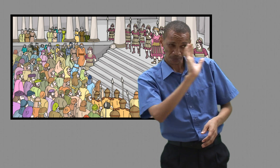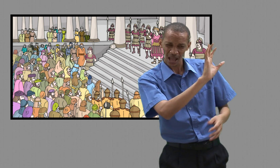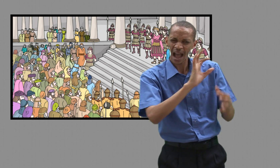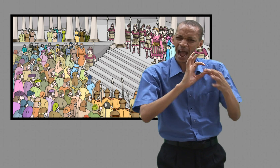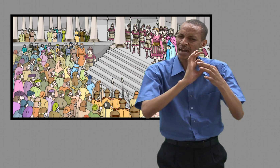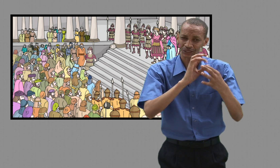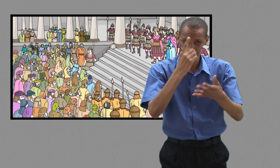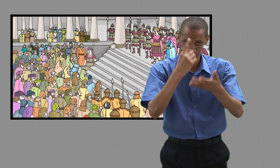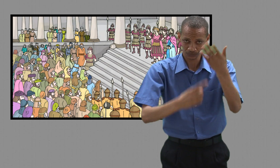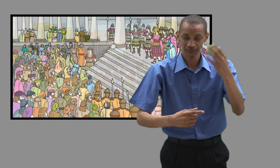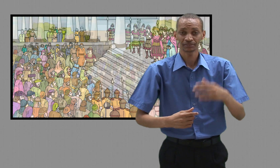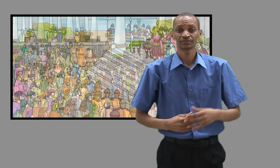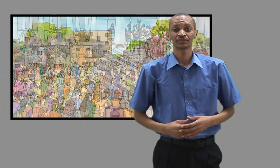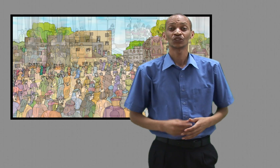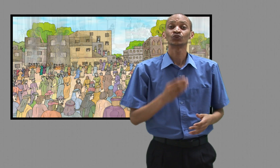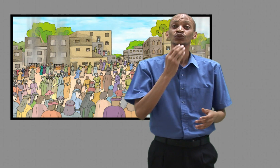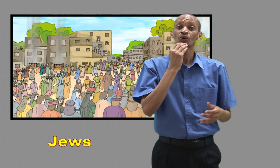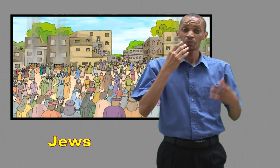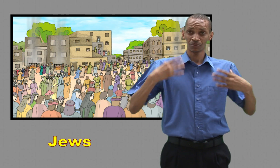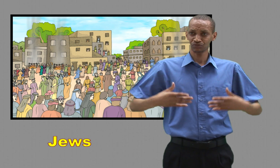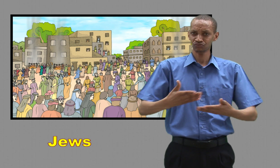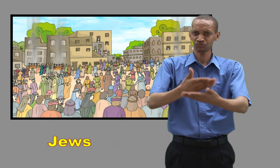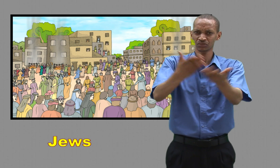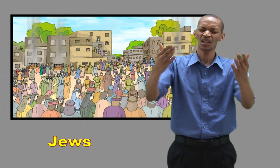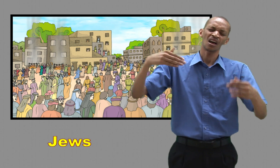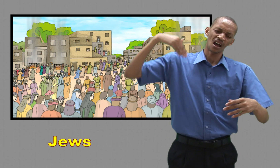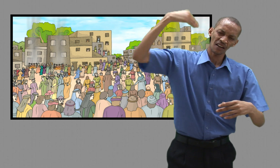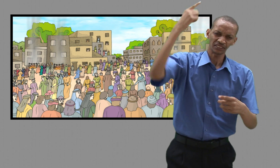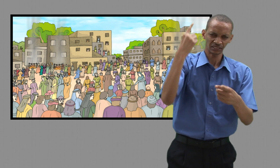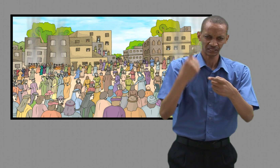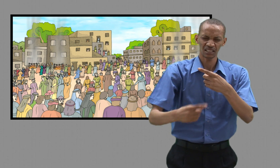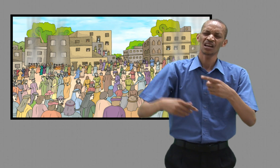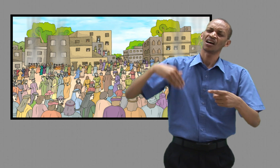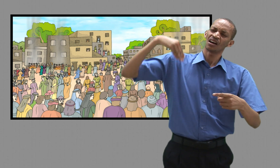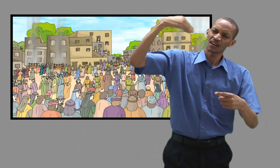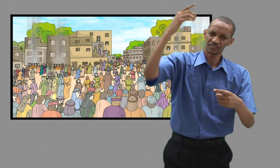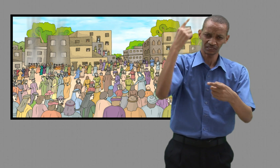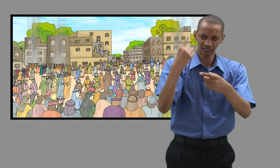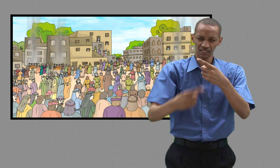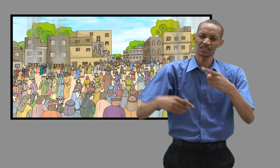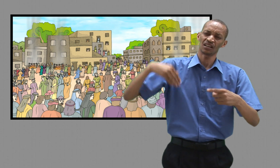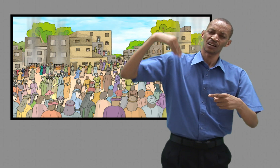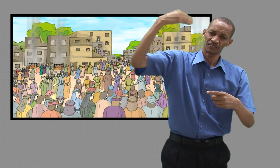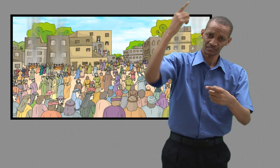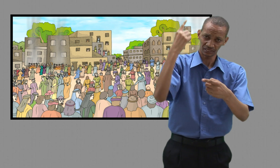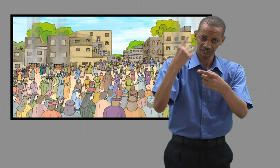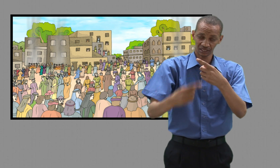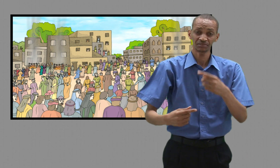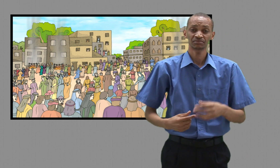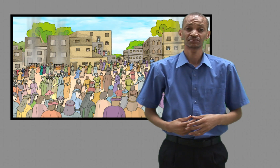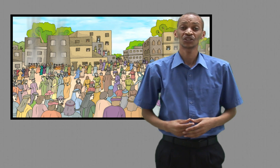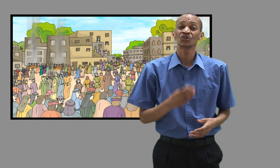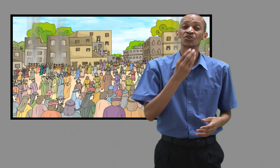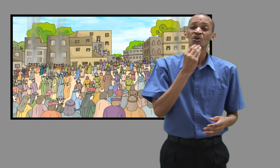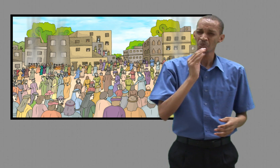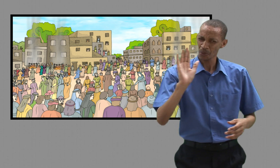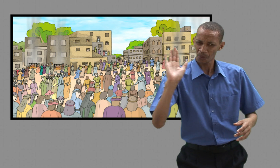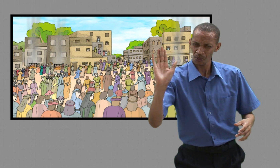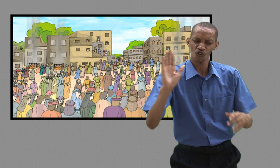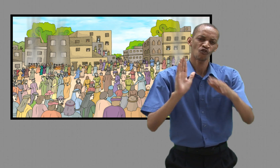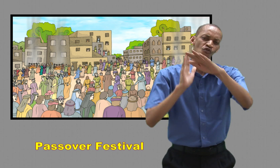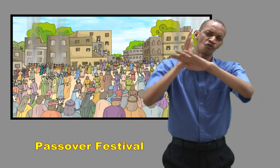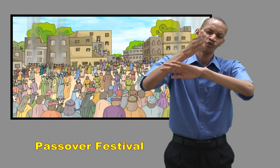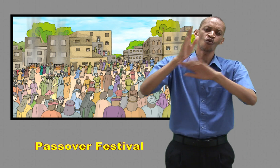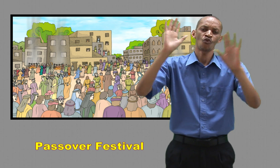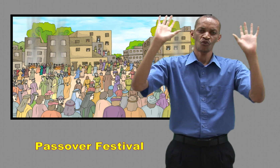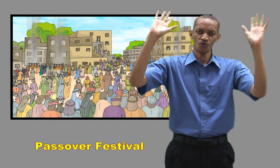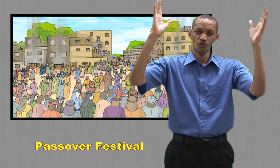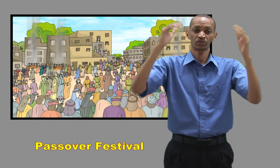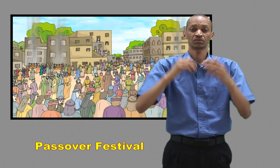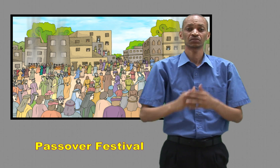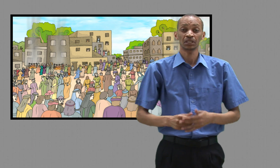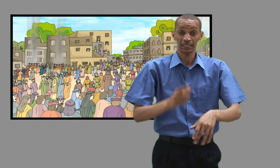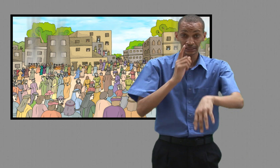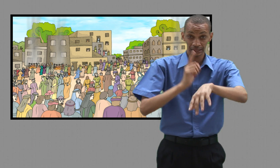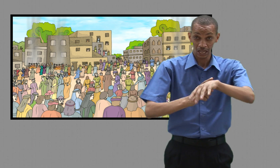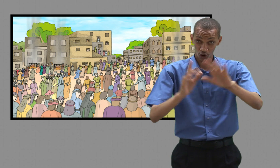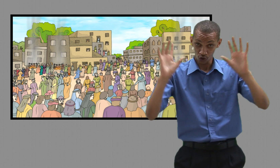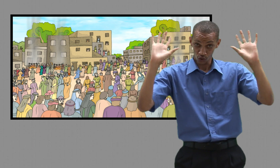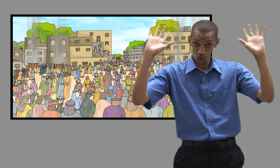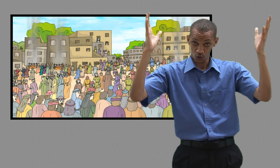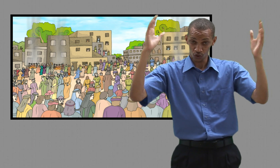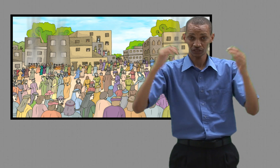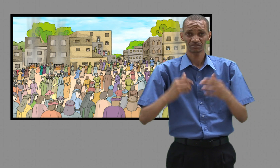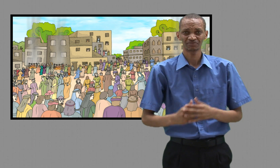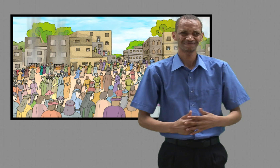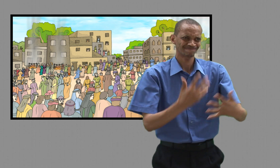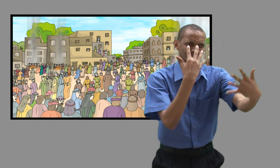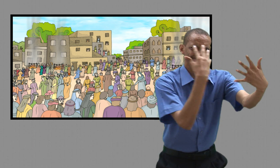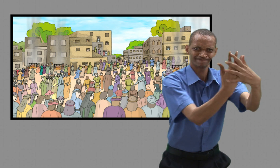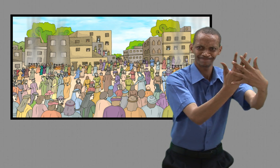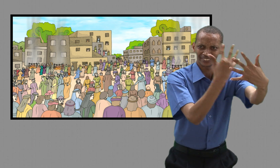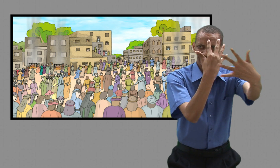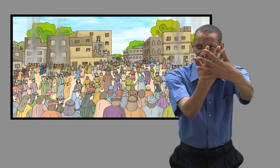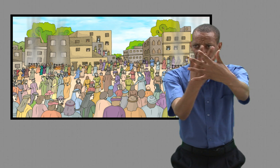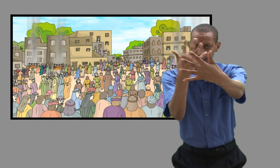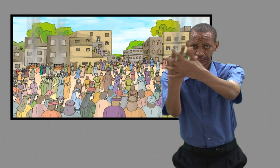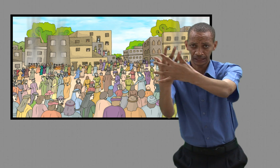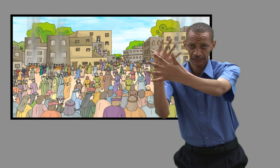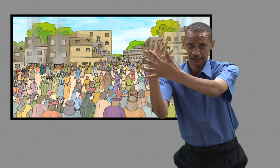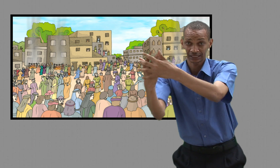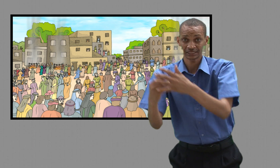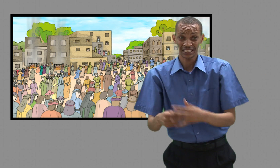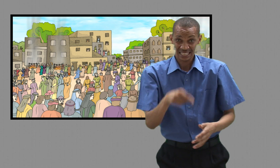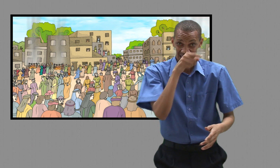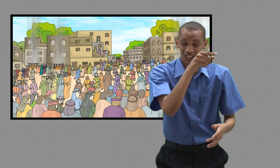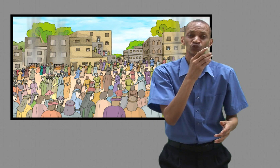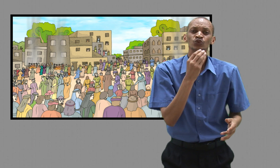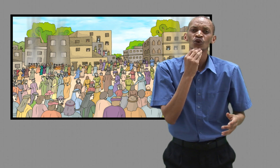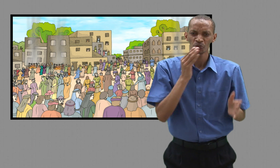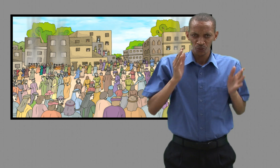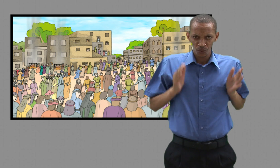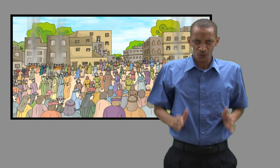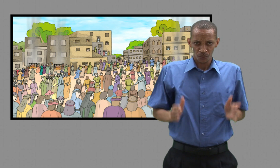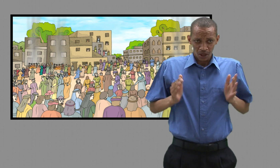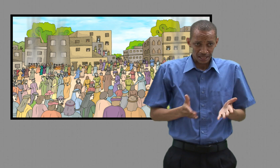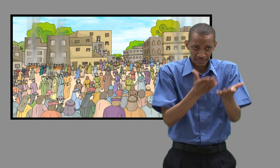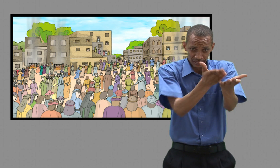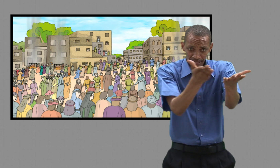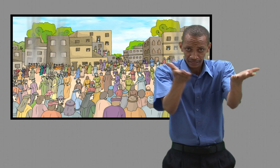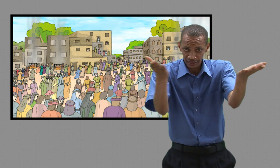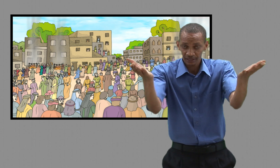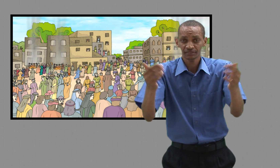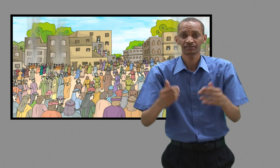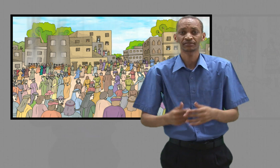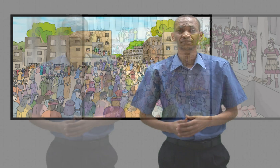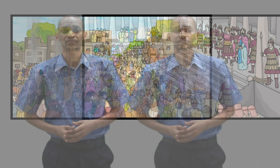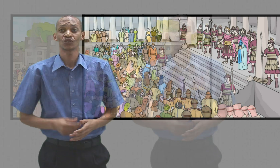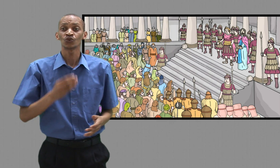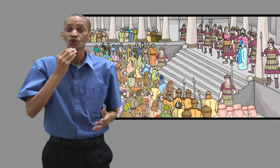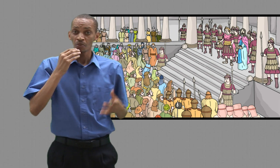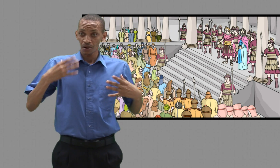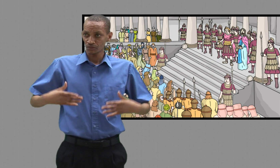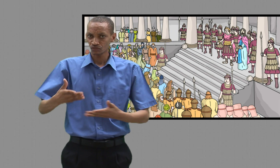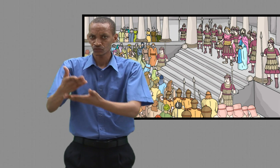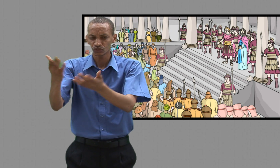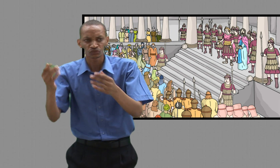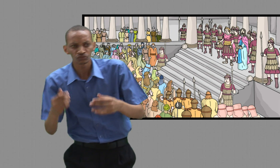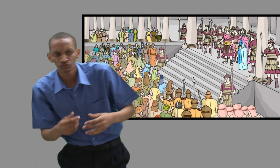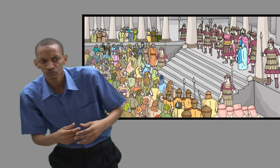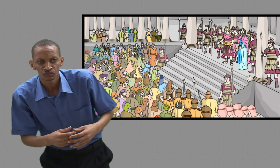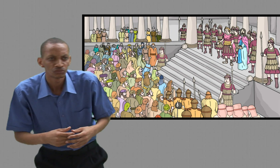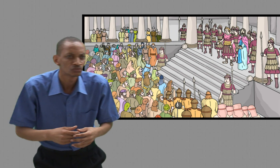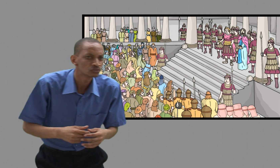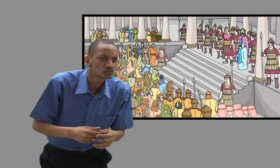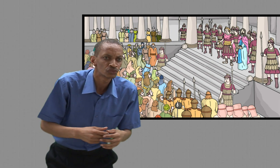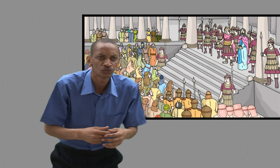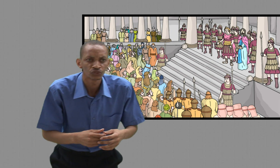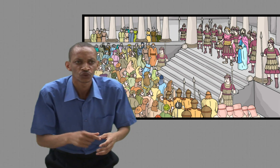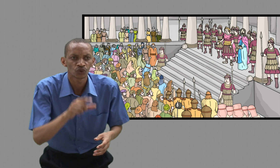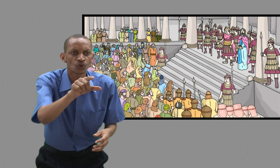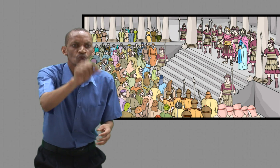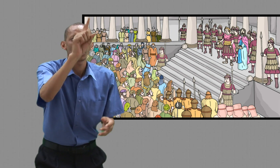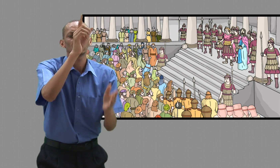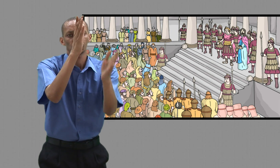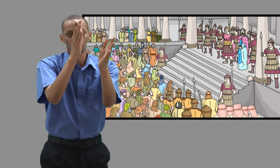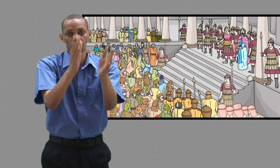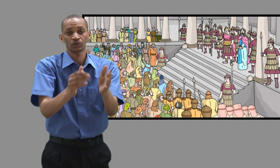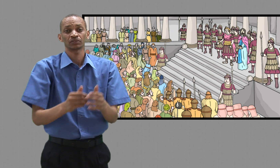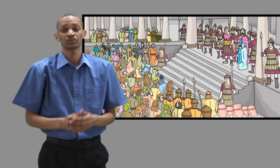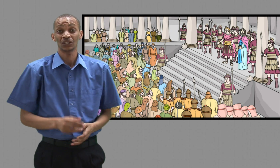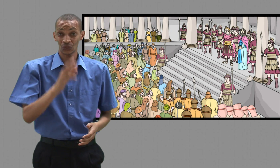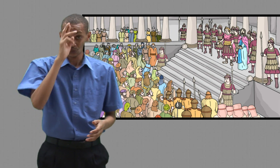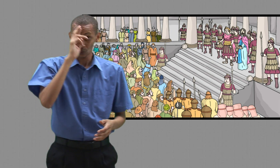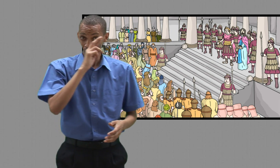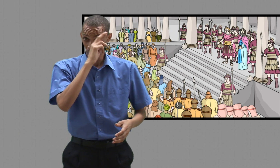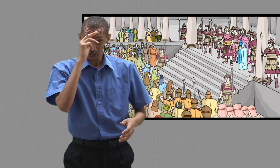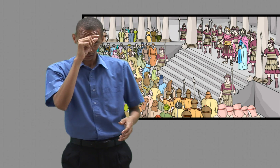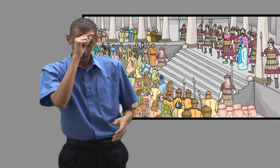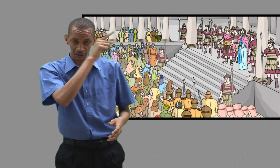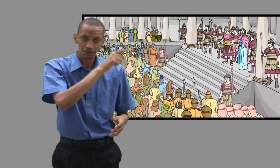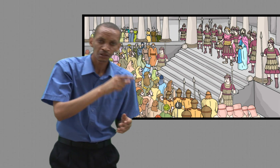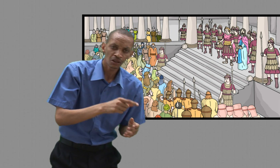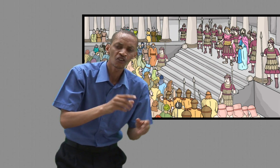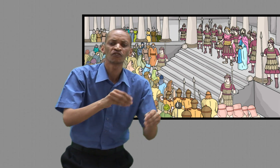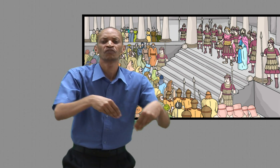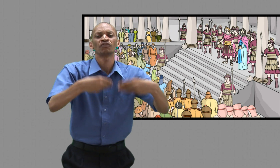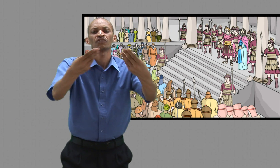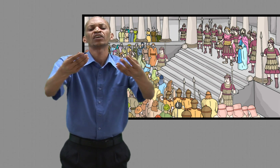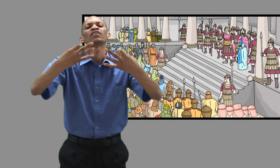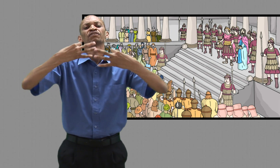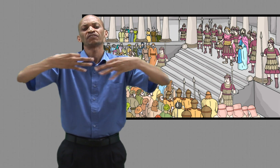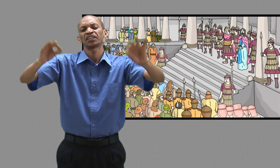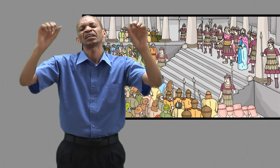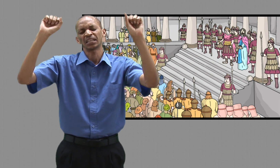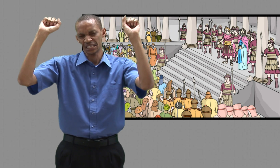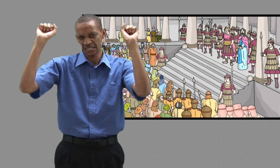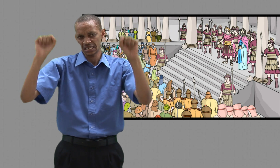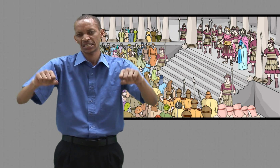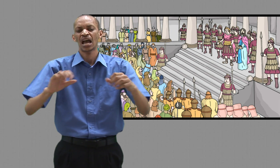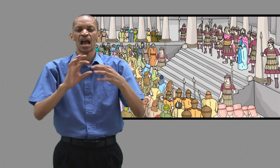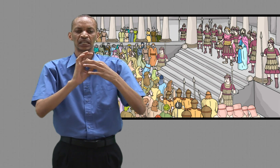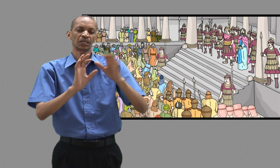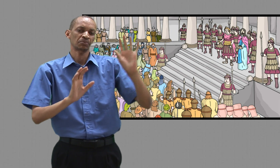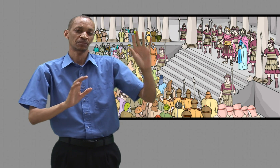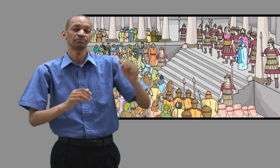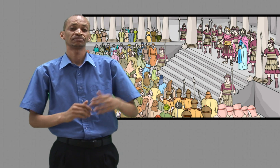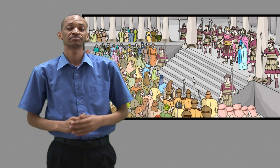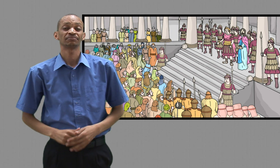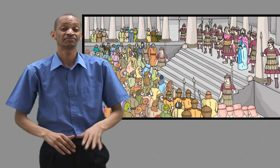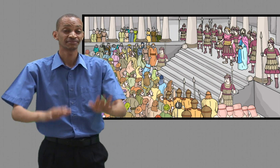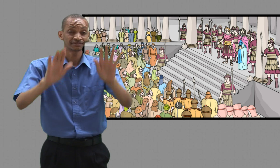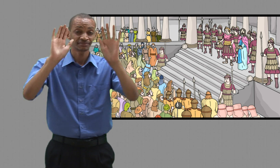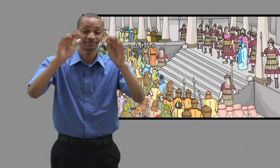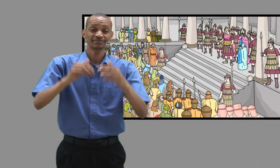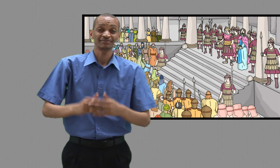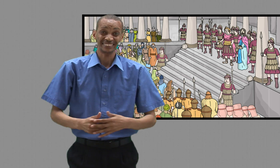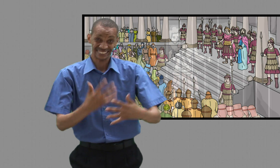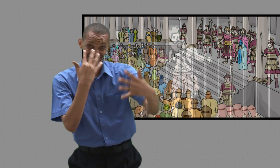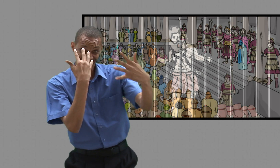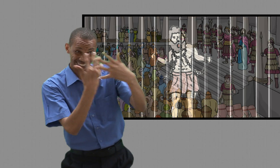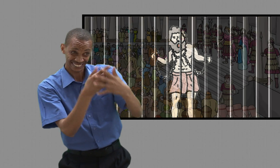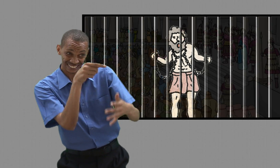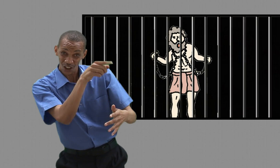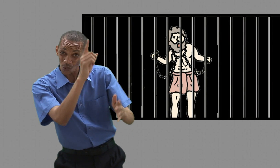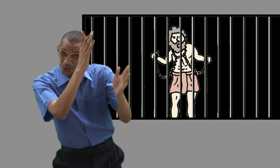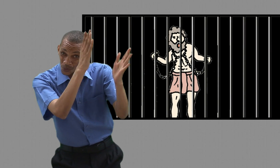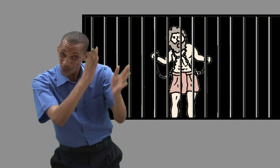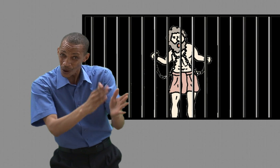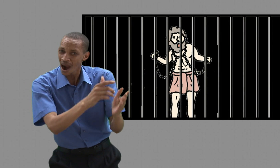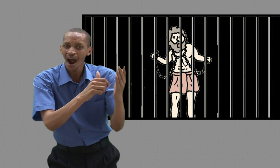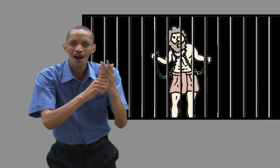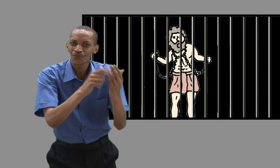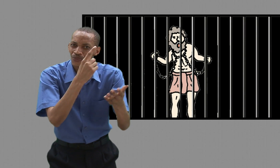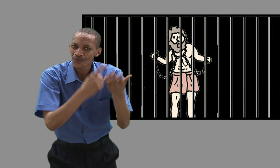Now it was the governor’s custom at the feast to release to the crowd a prisoner of their choosing.